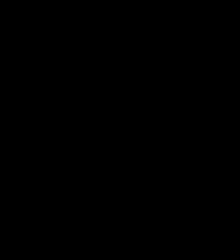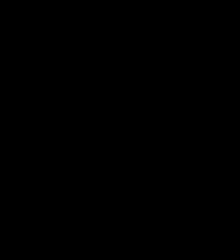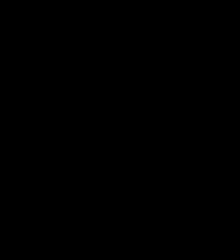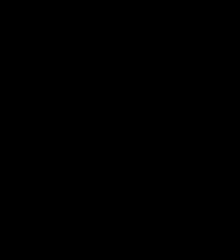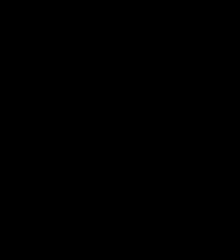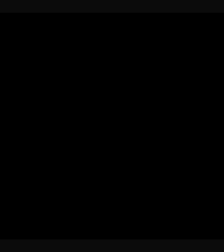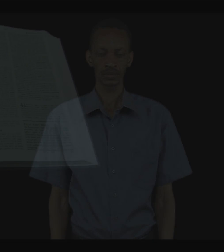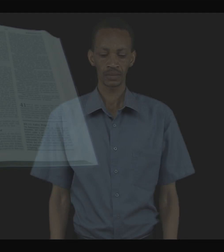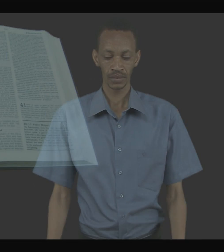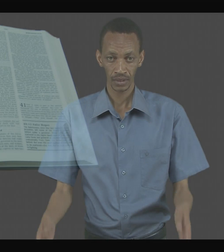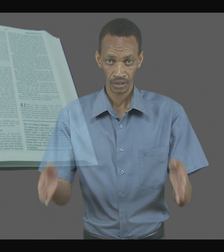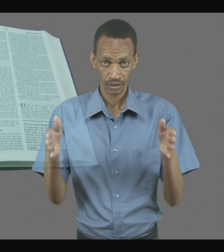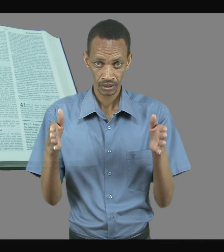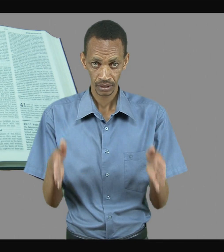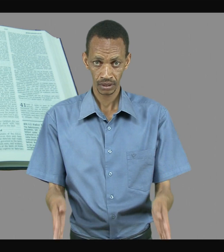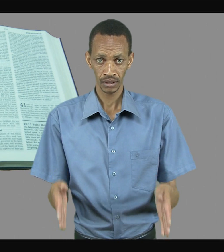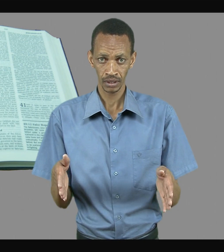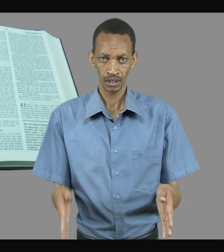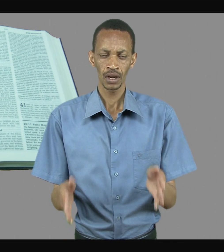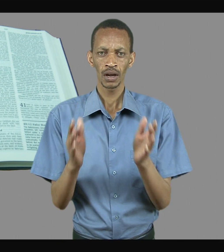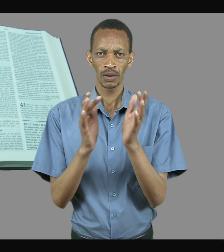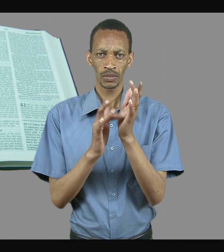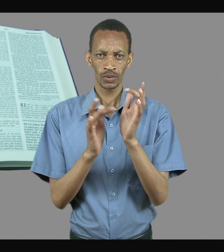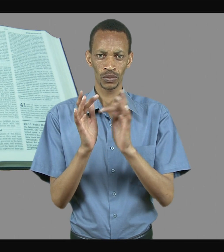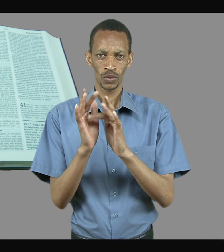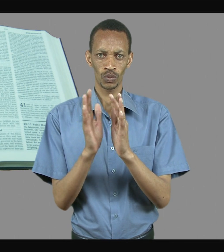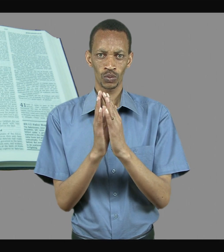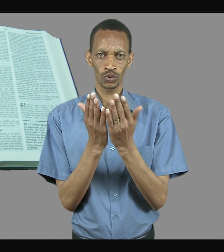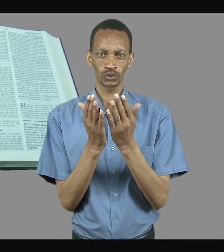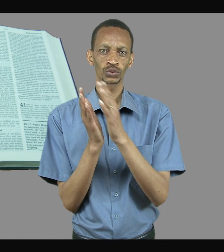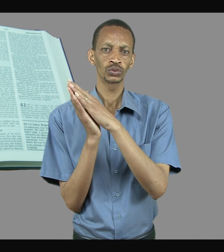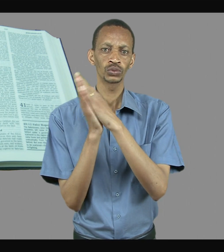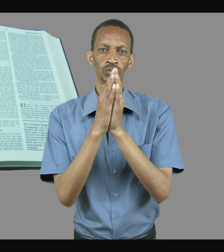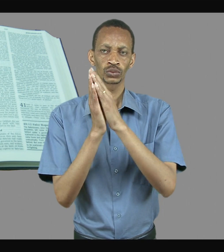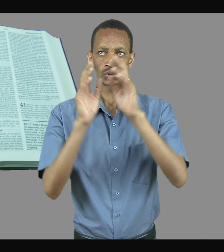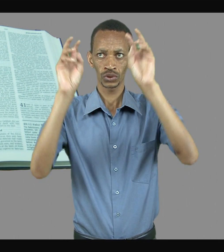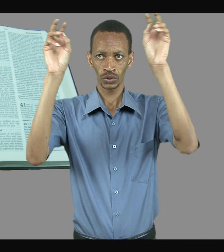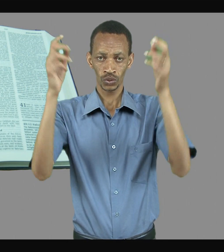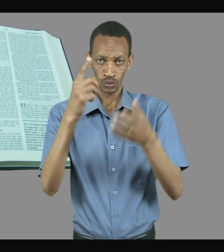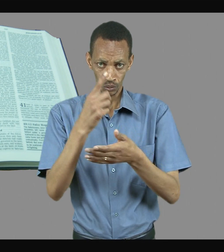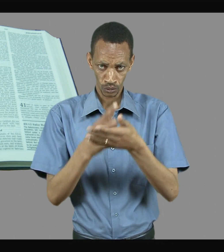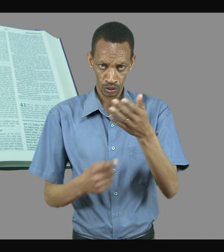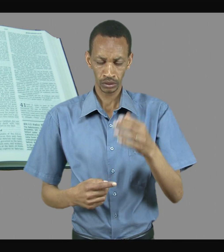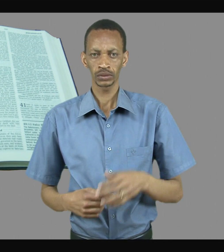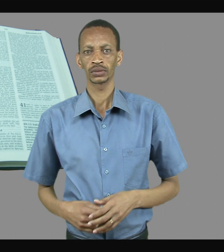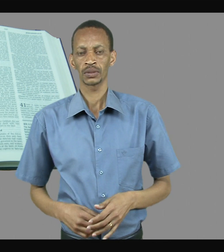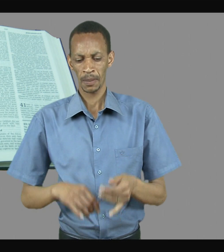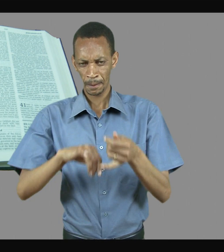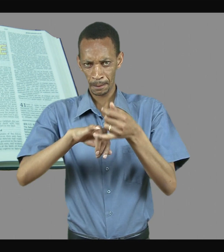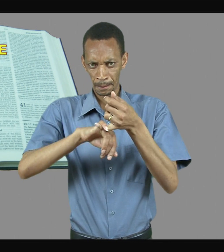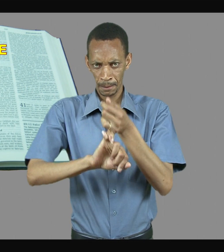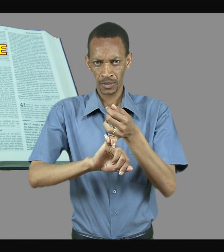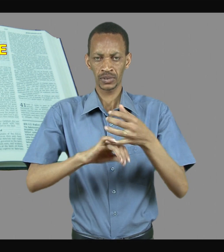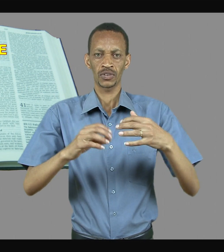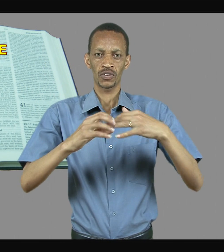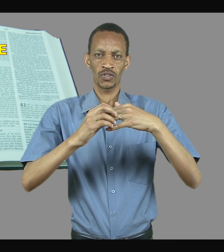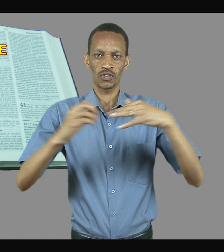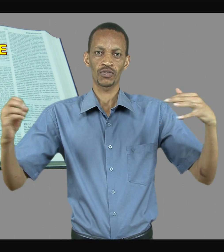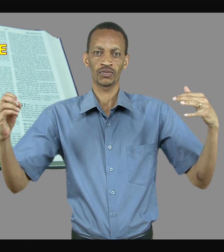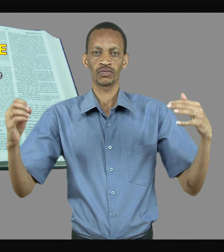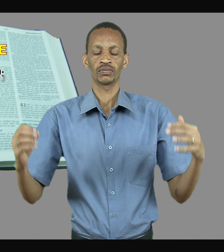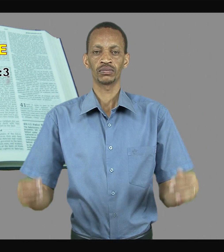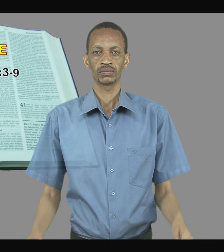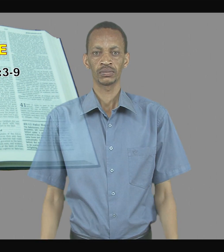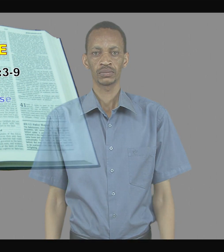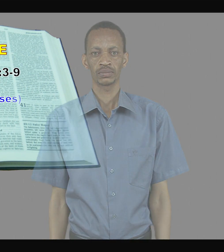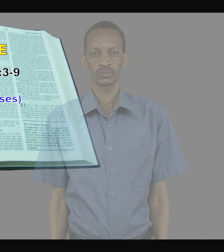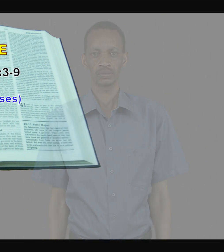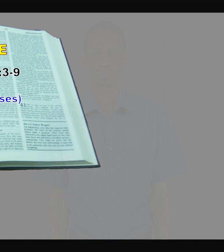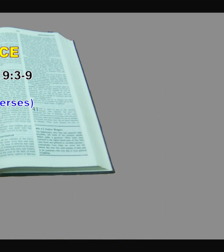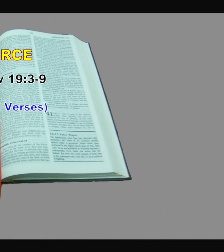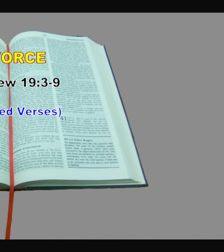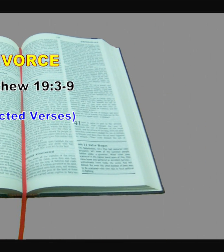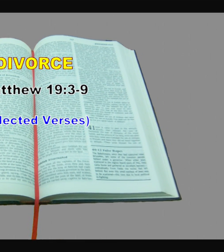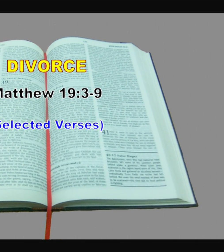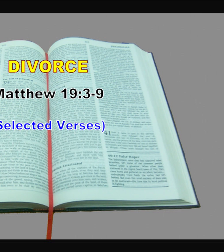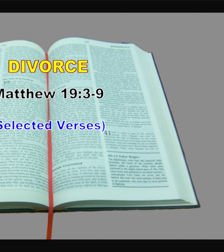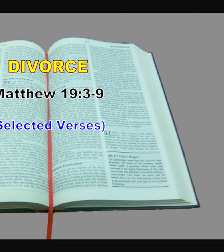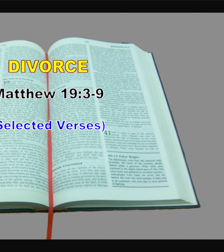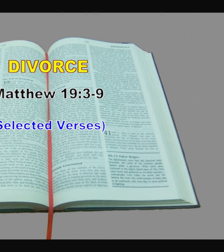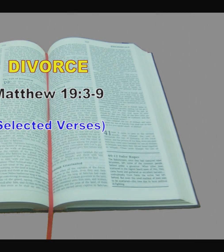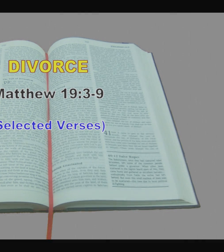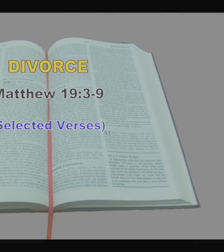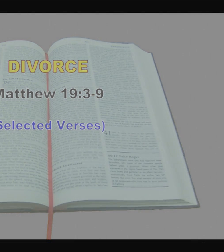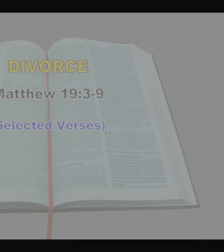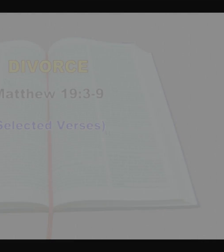Divorce